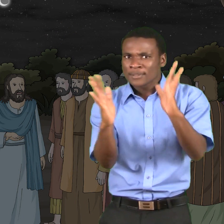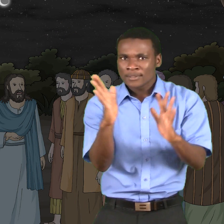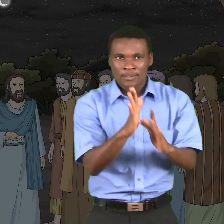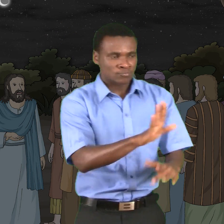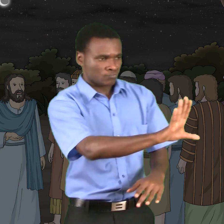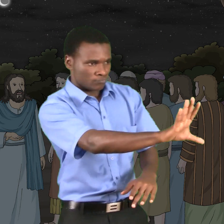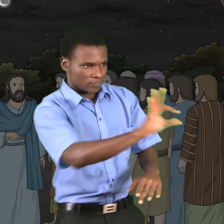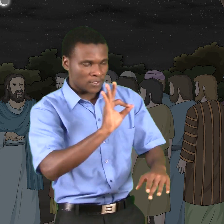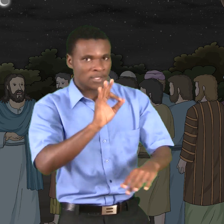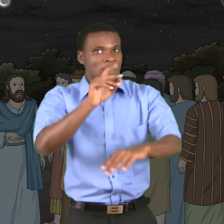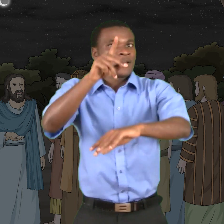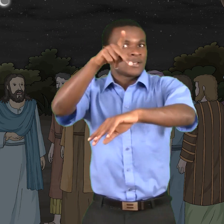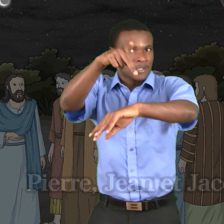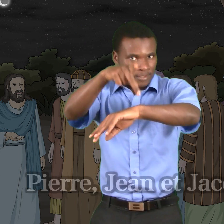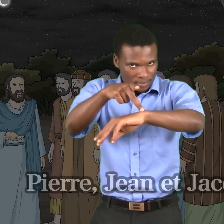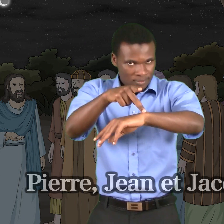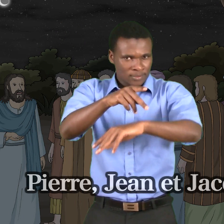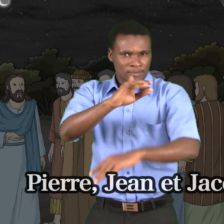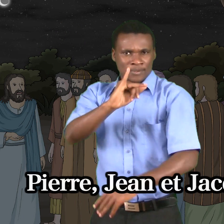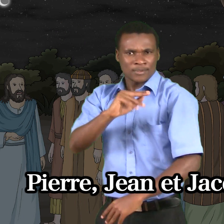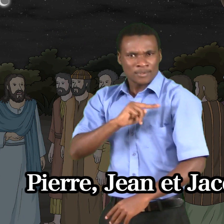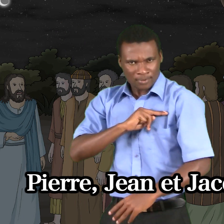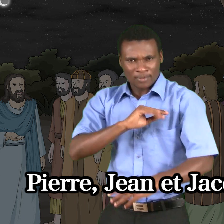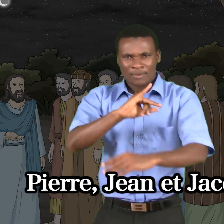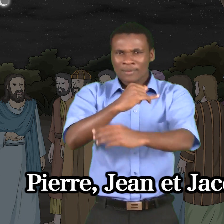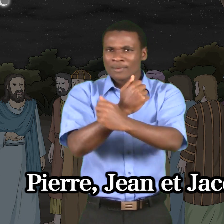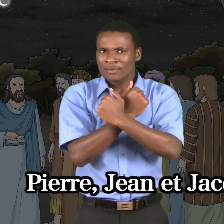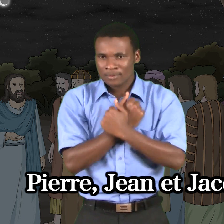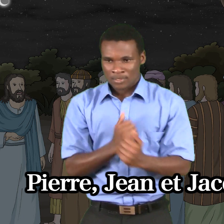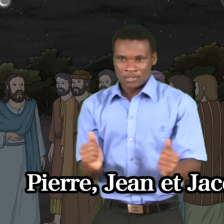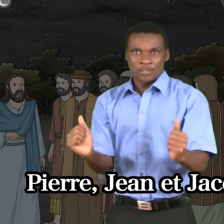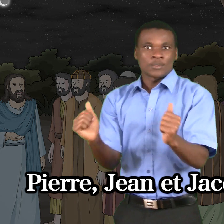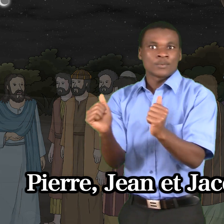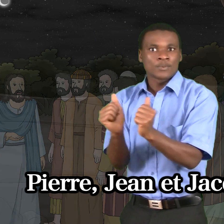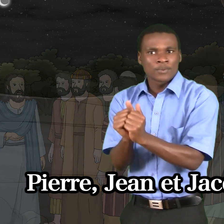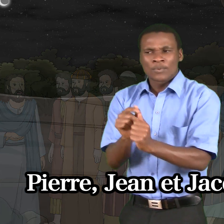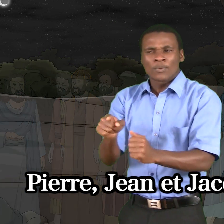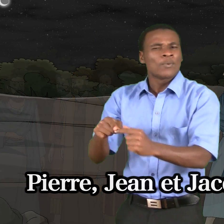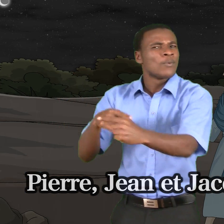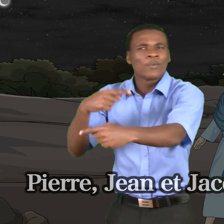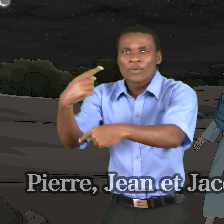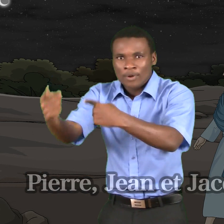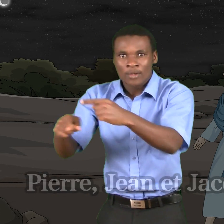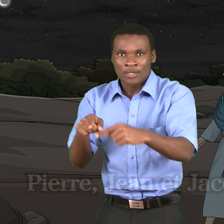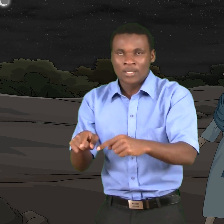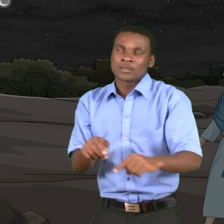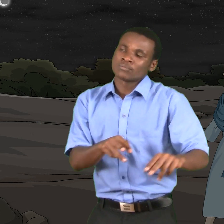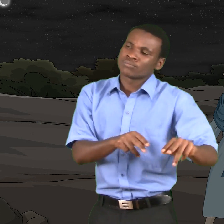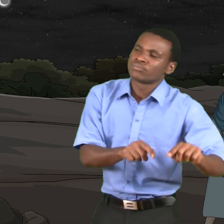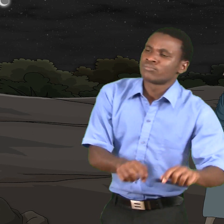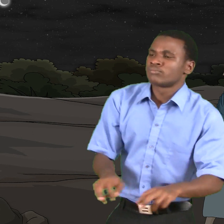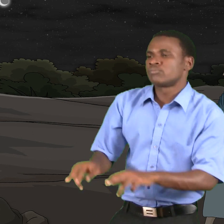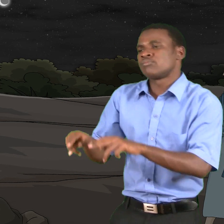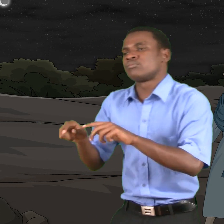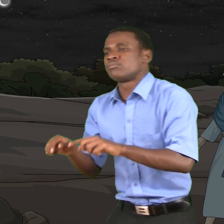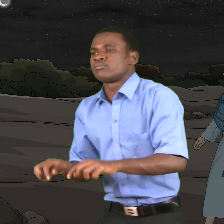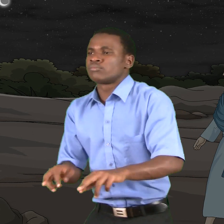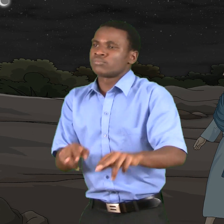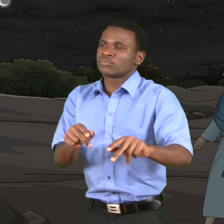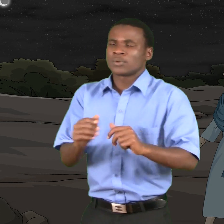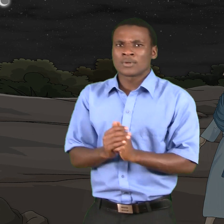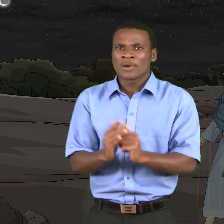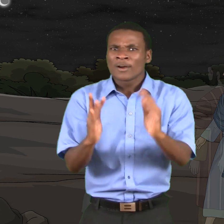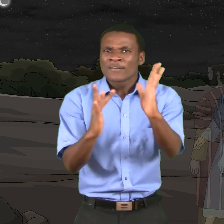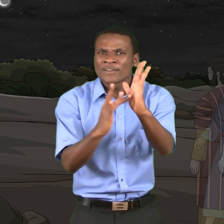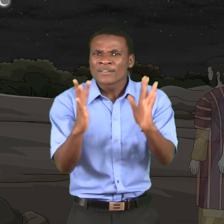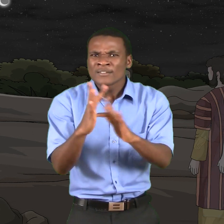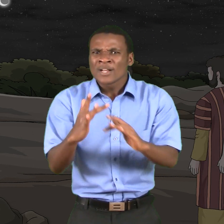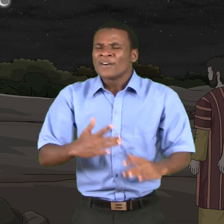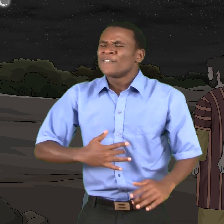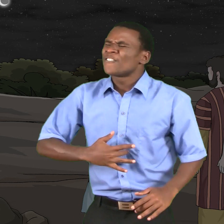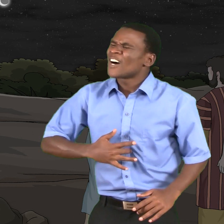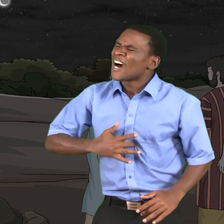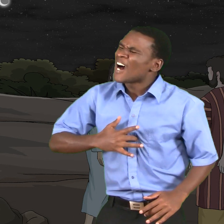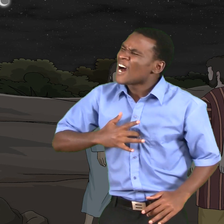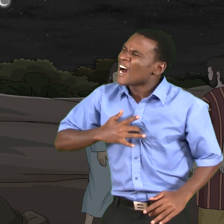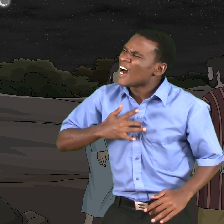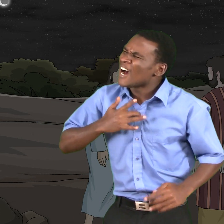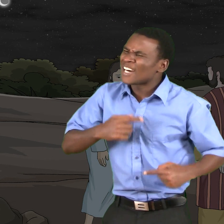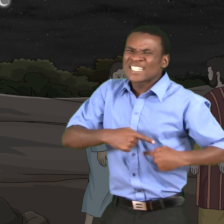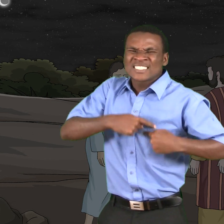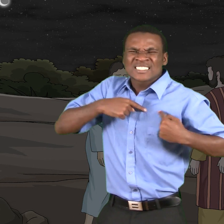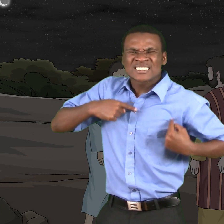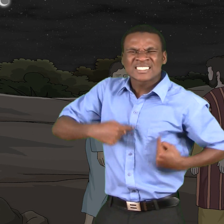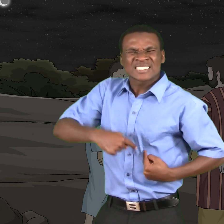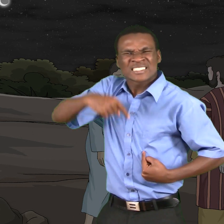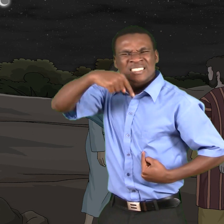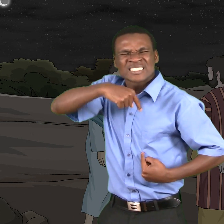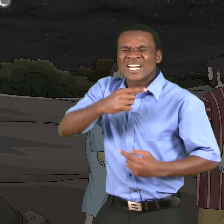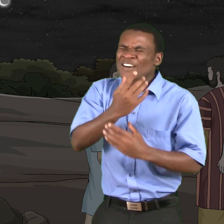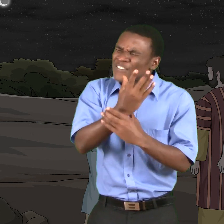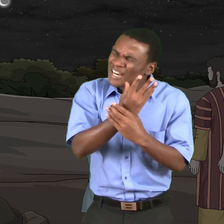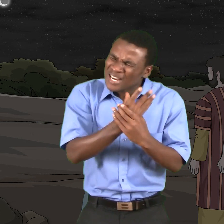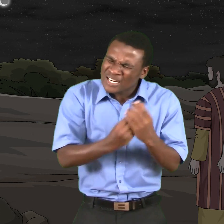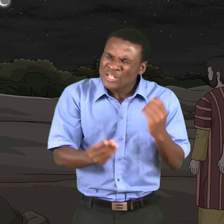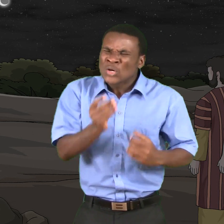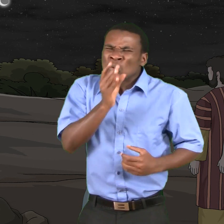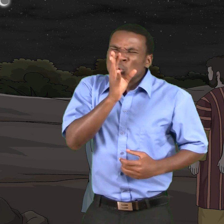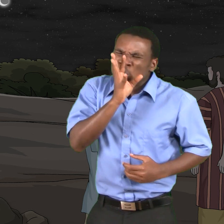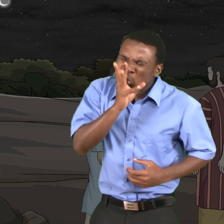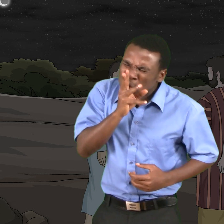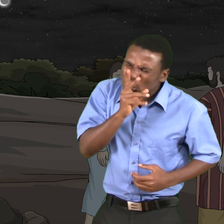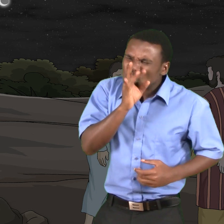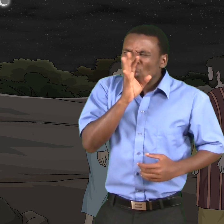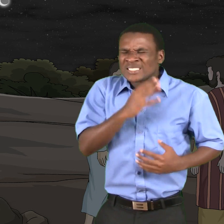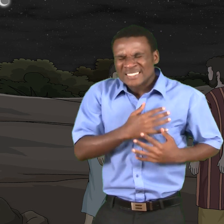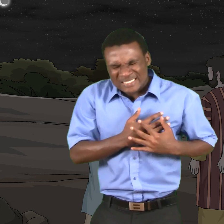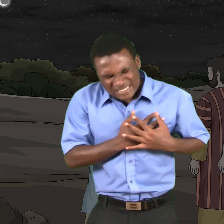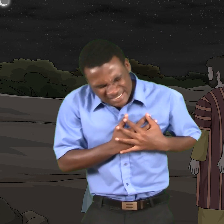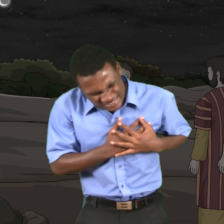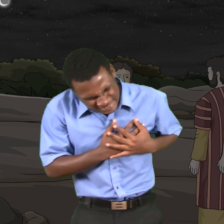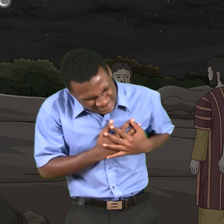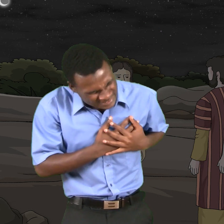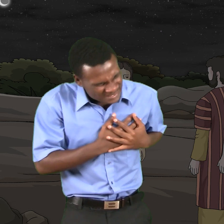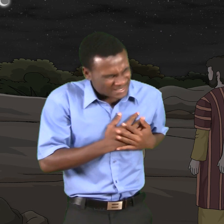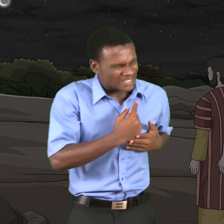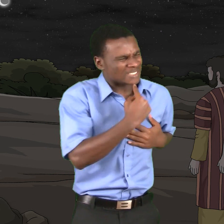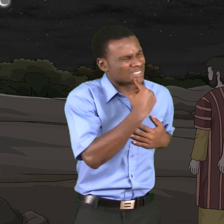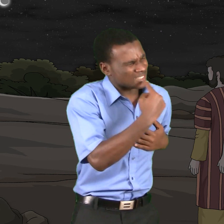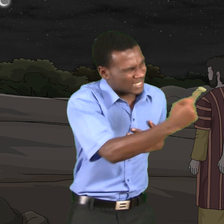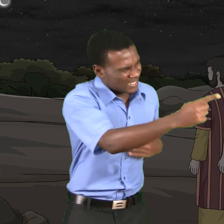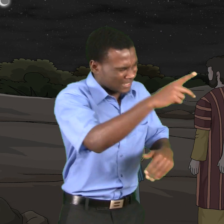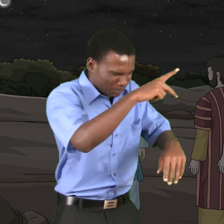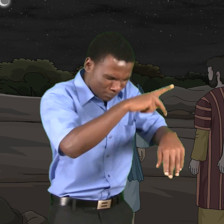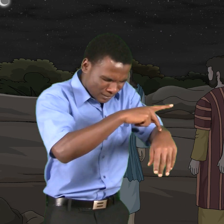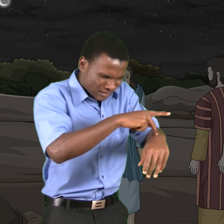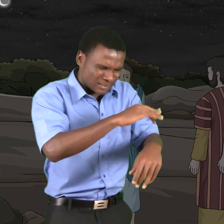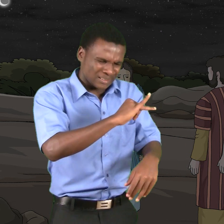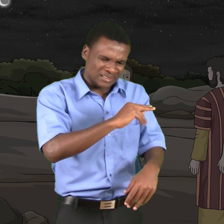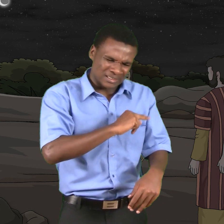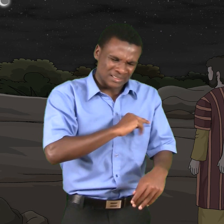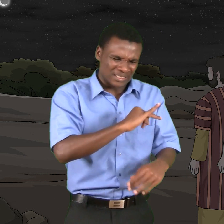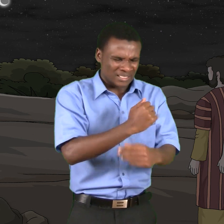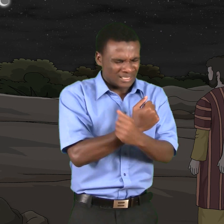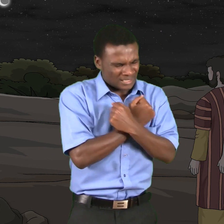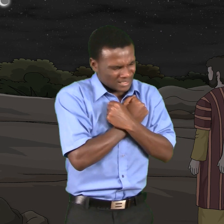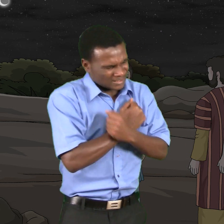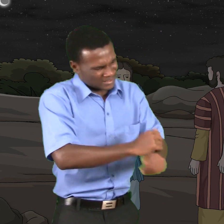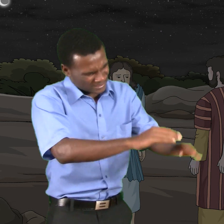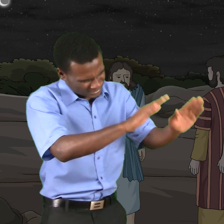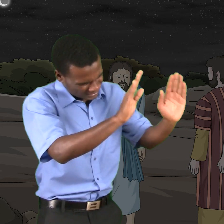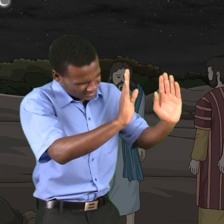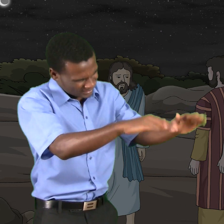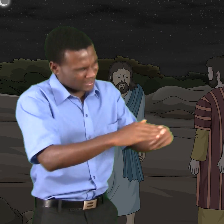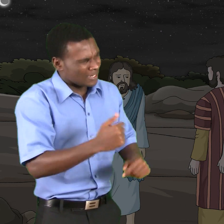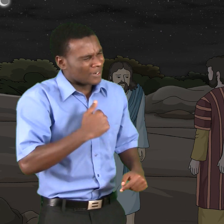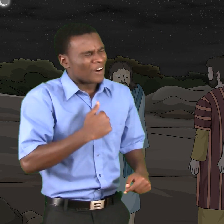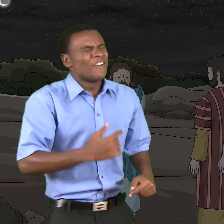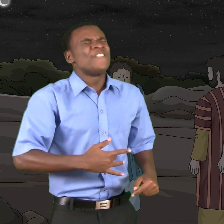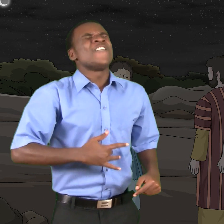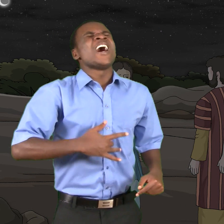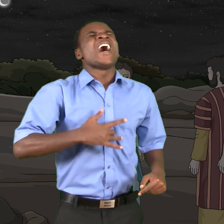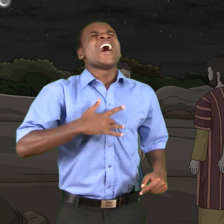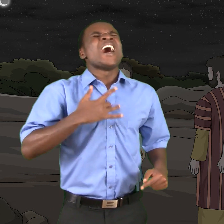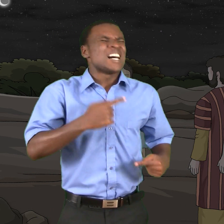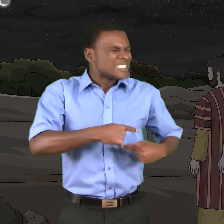He took with Him Peter and the two sons of Zebedee and began to be sorrowful and deeply distressed.